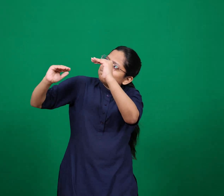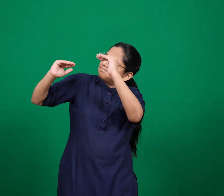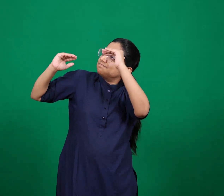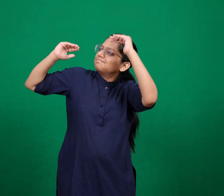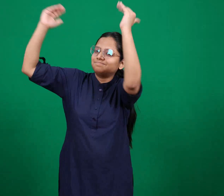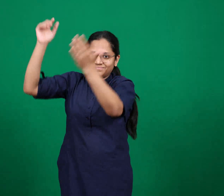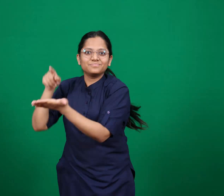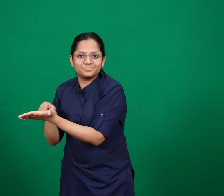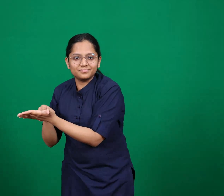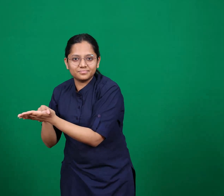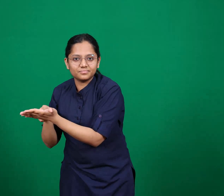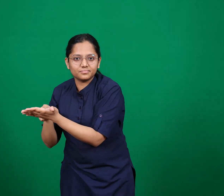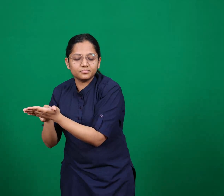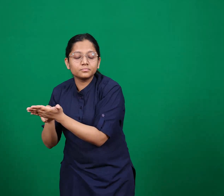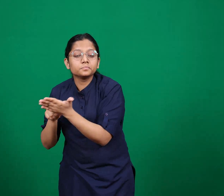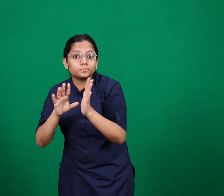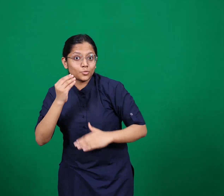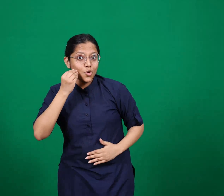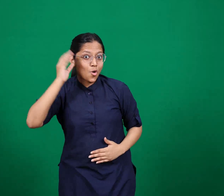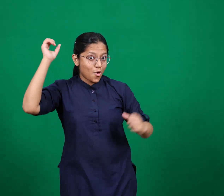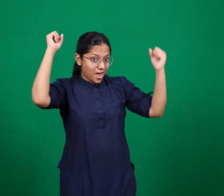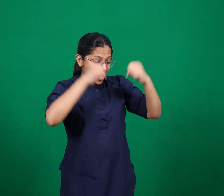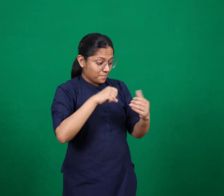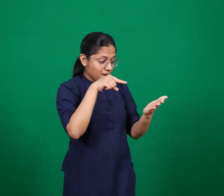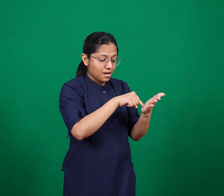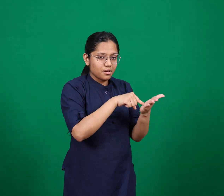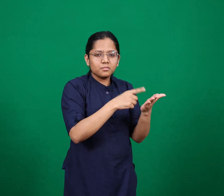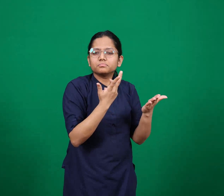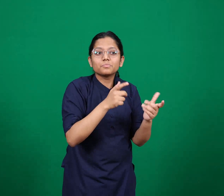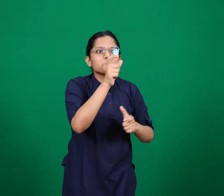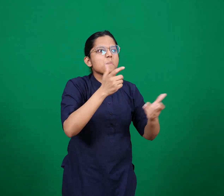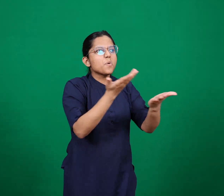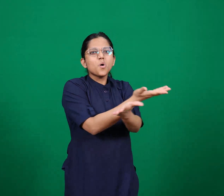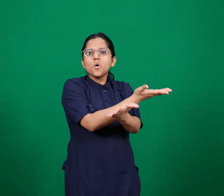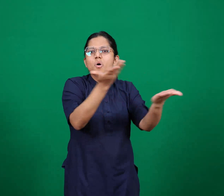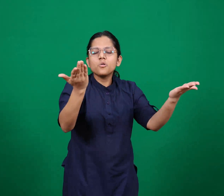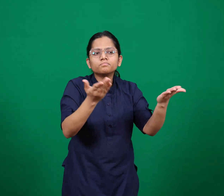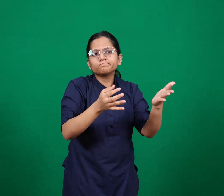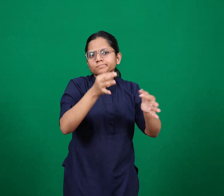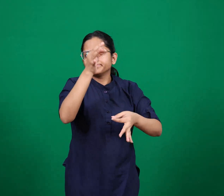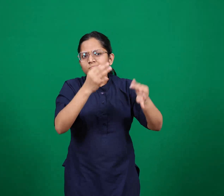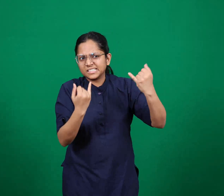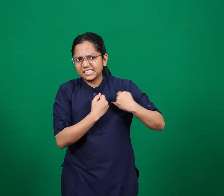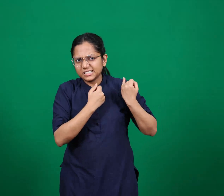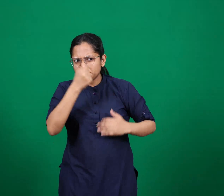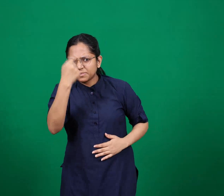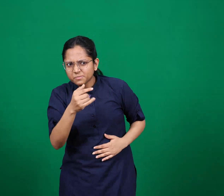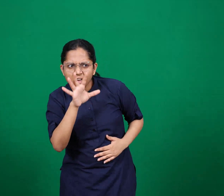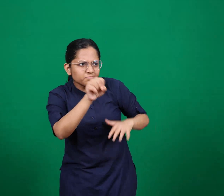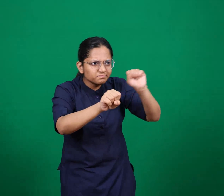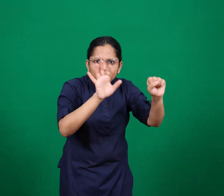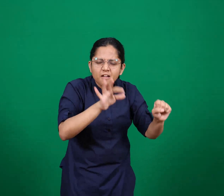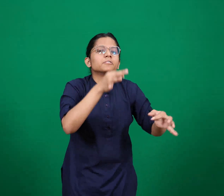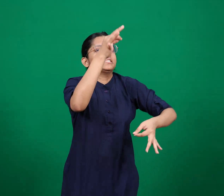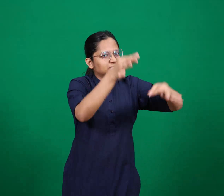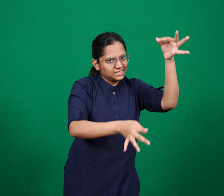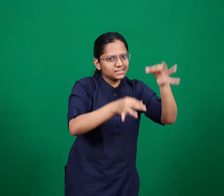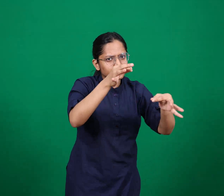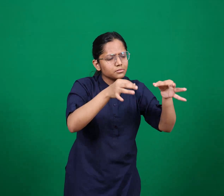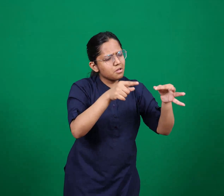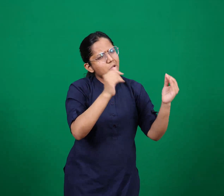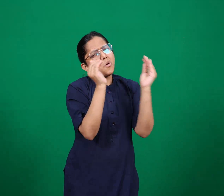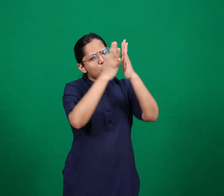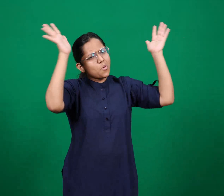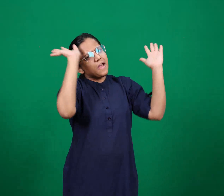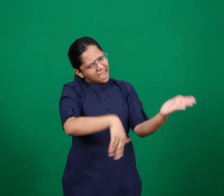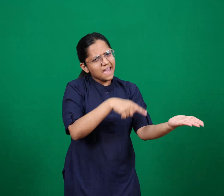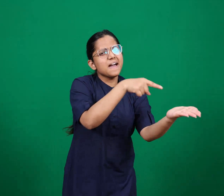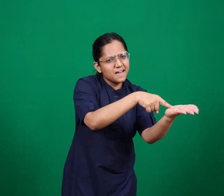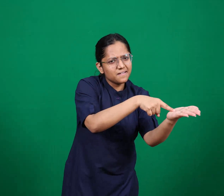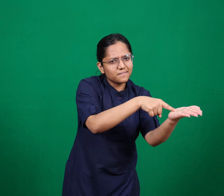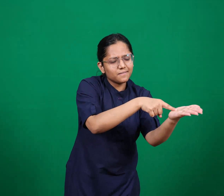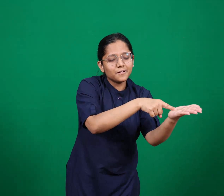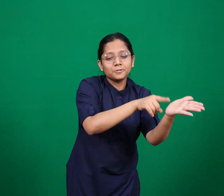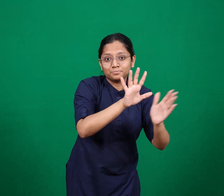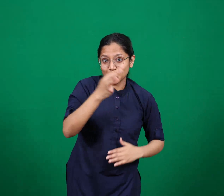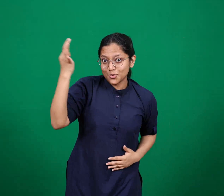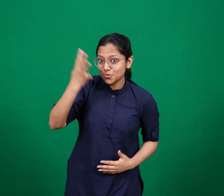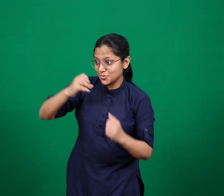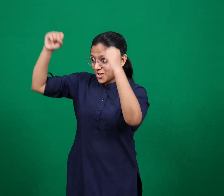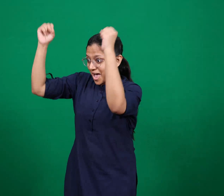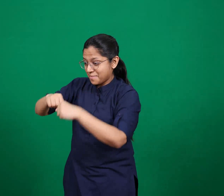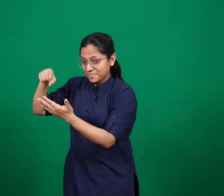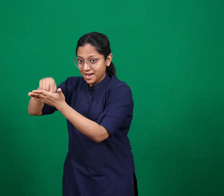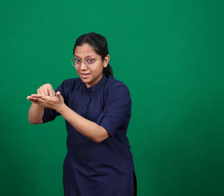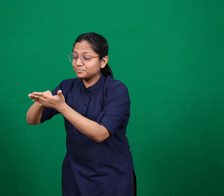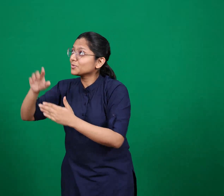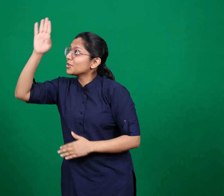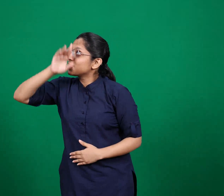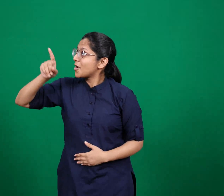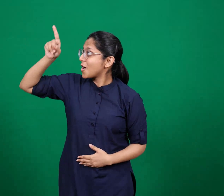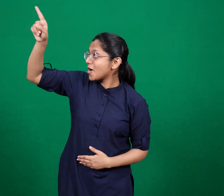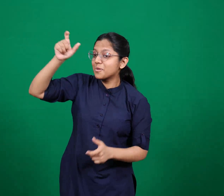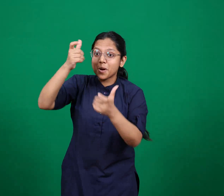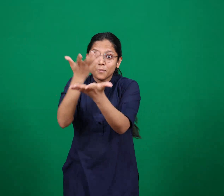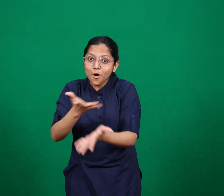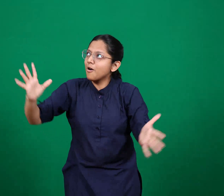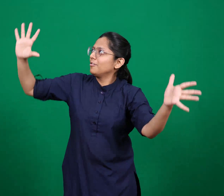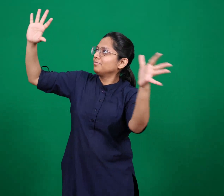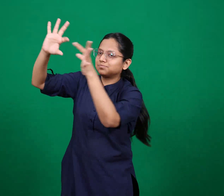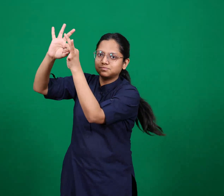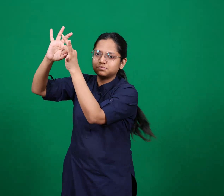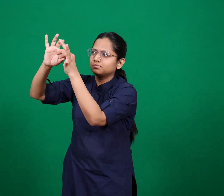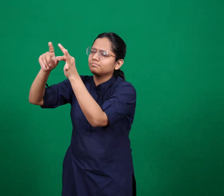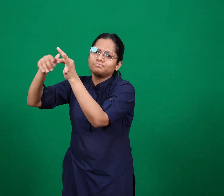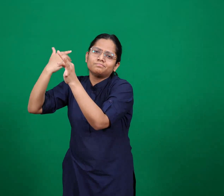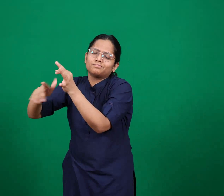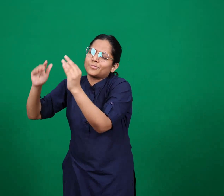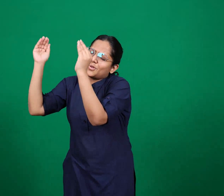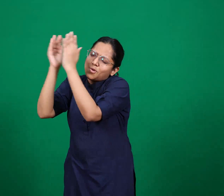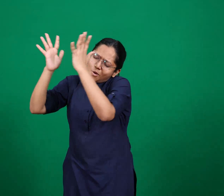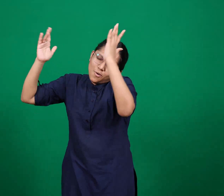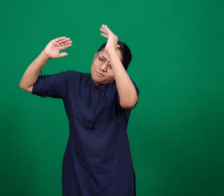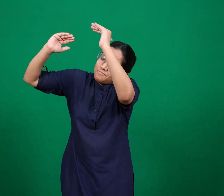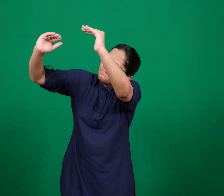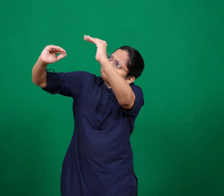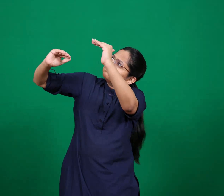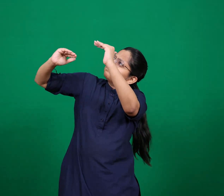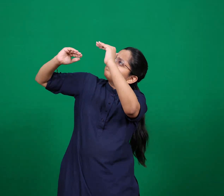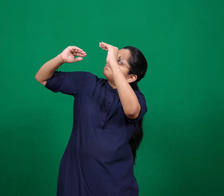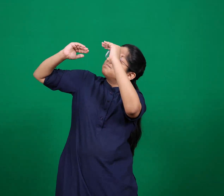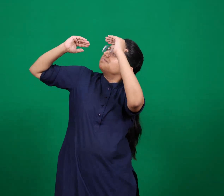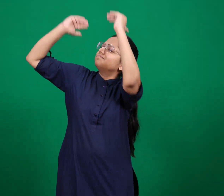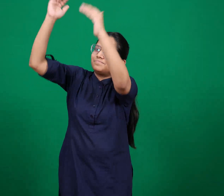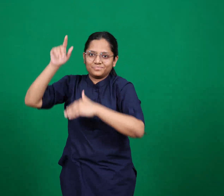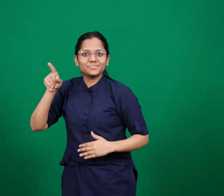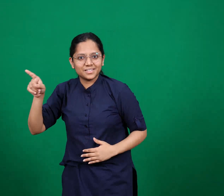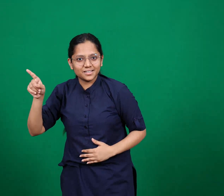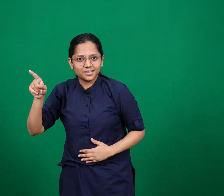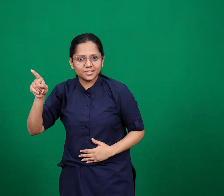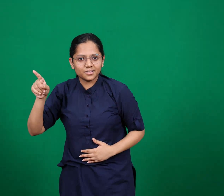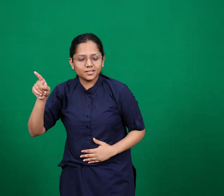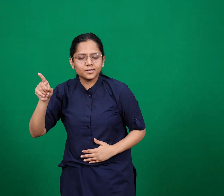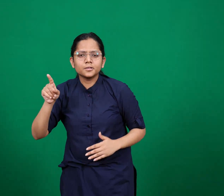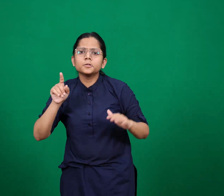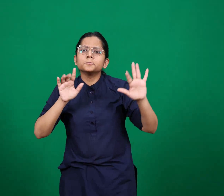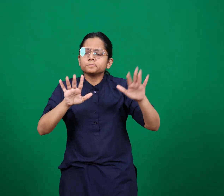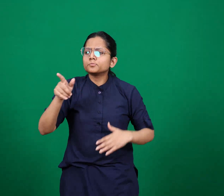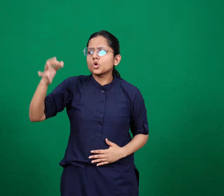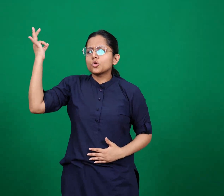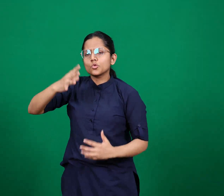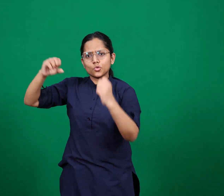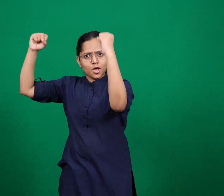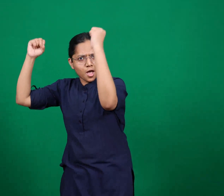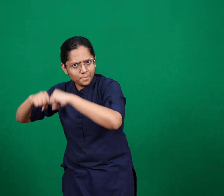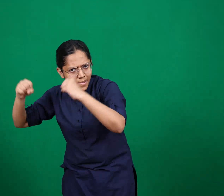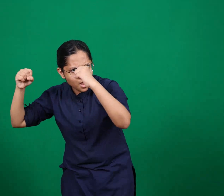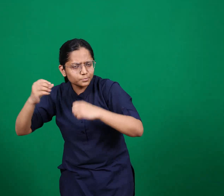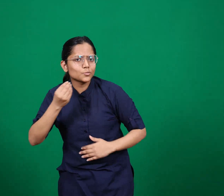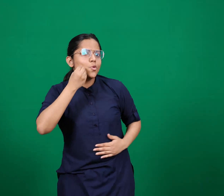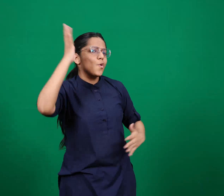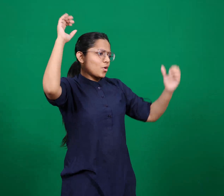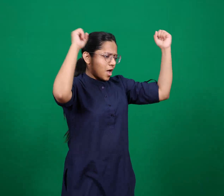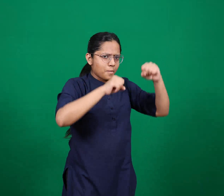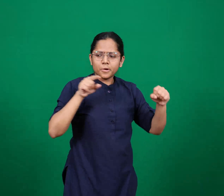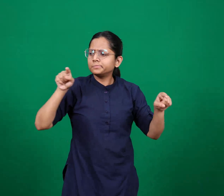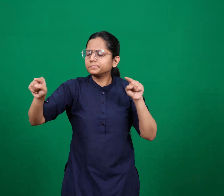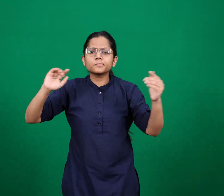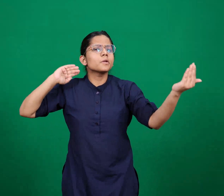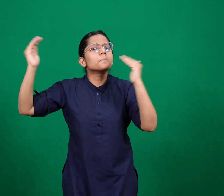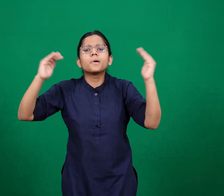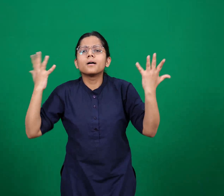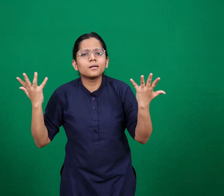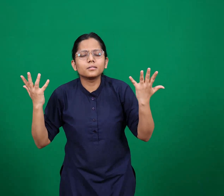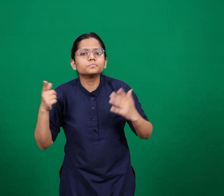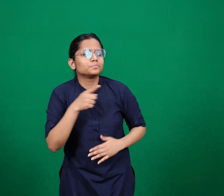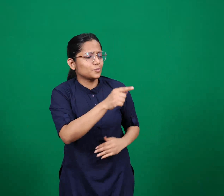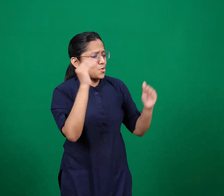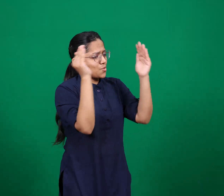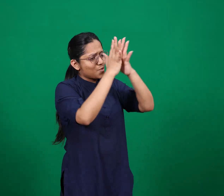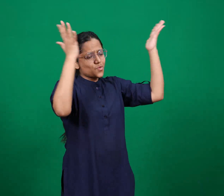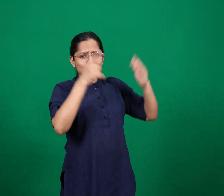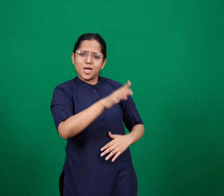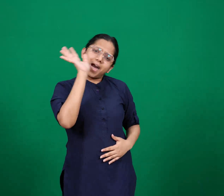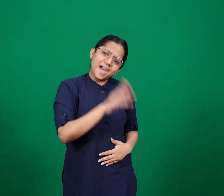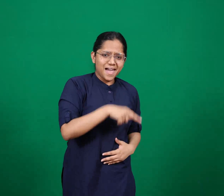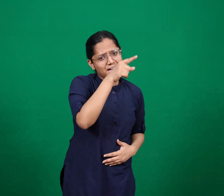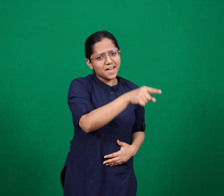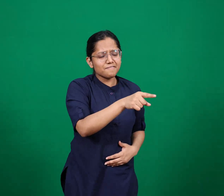For if the ministry of condemnation was glorious, how much more glorious is the ministry of righteousness!